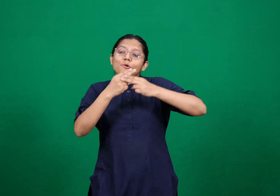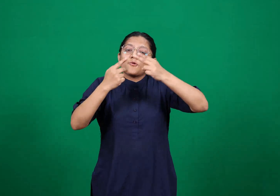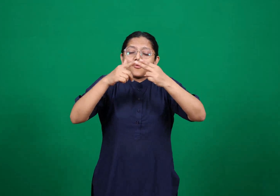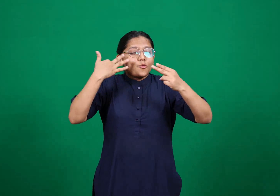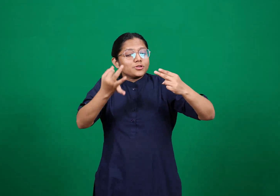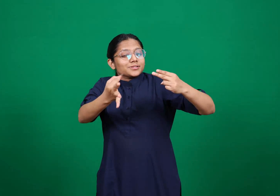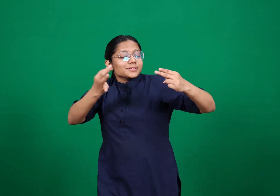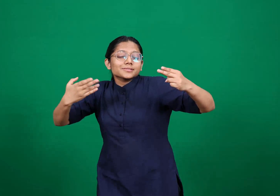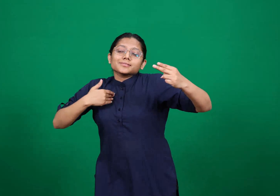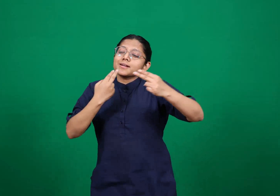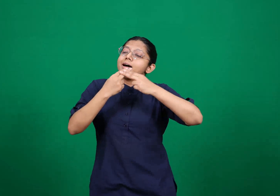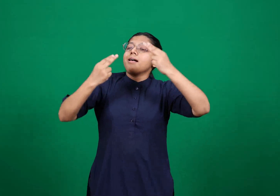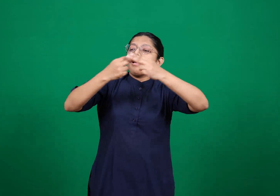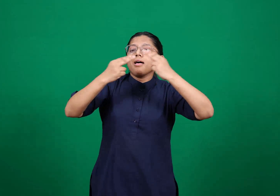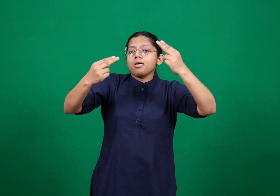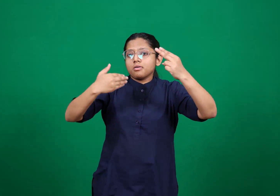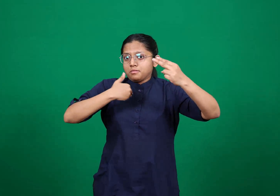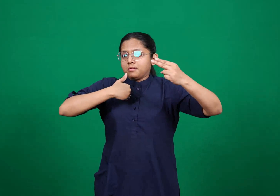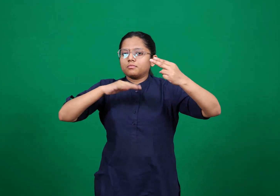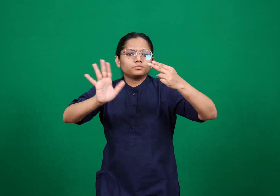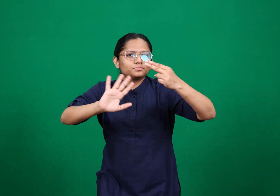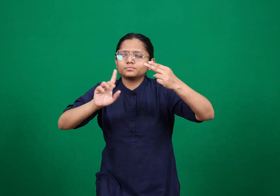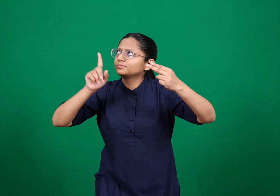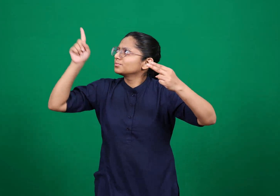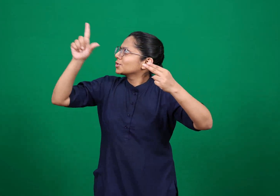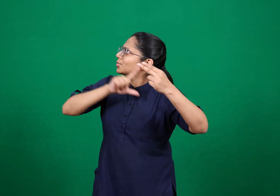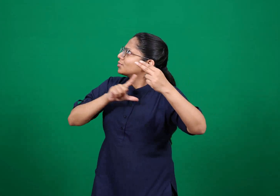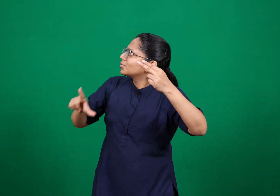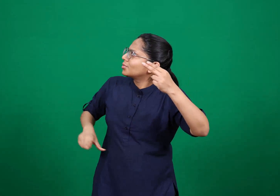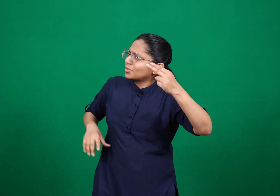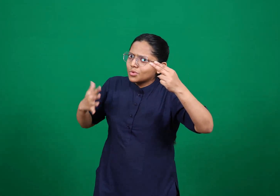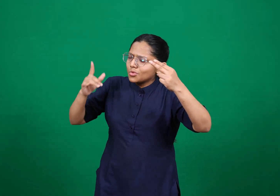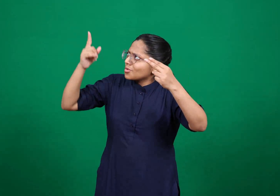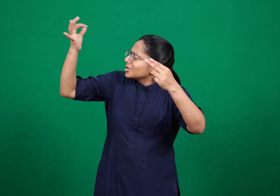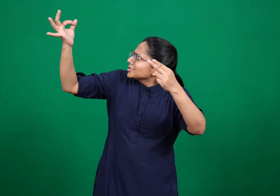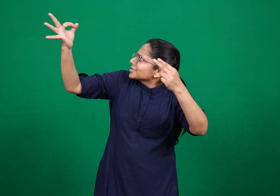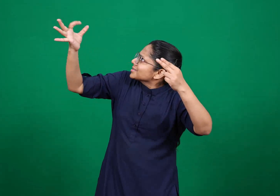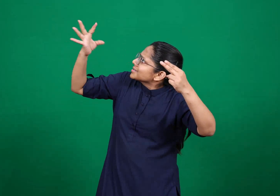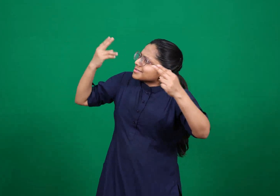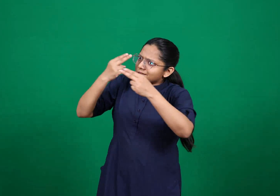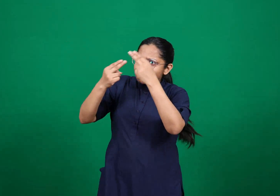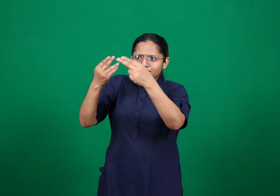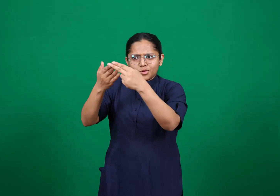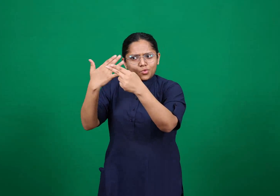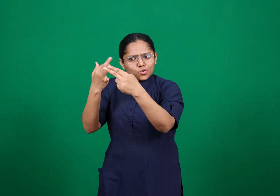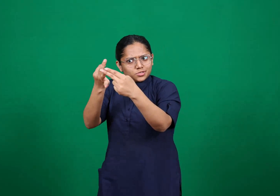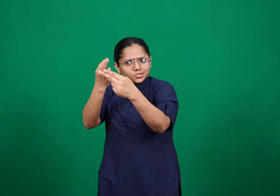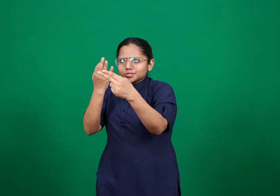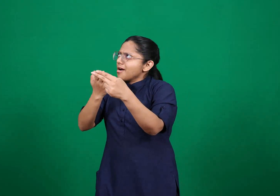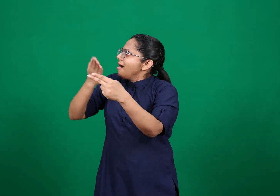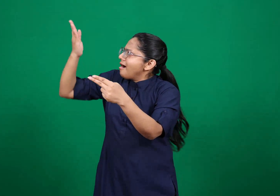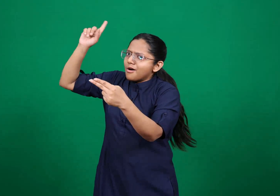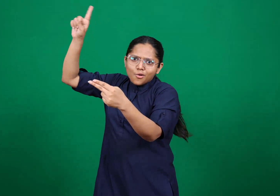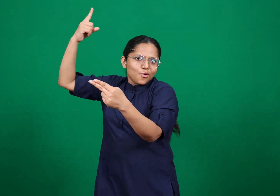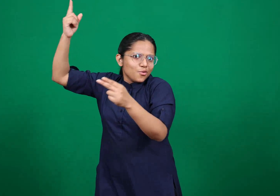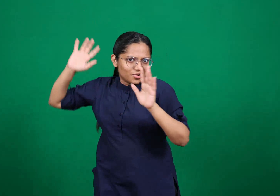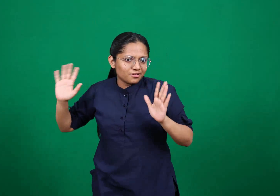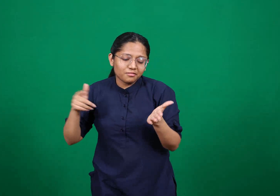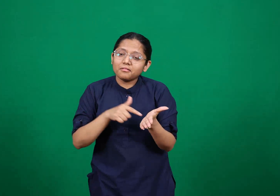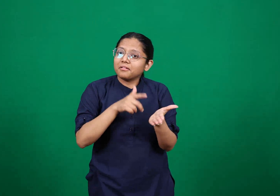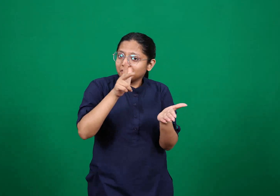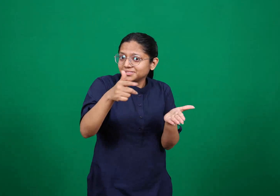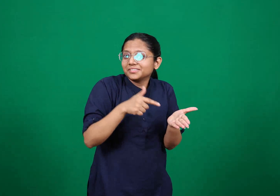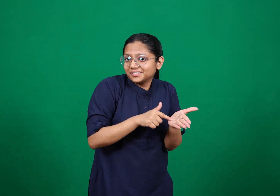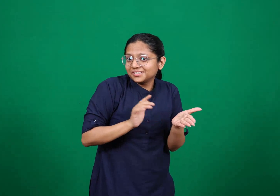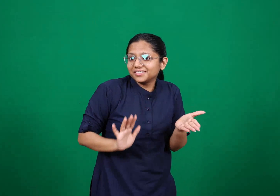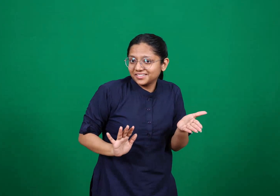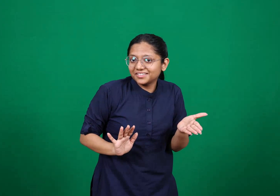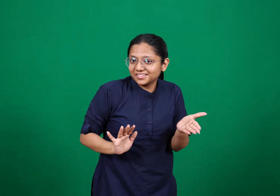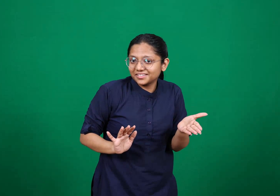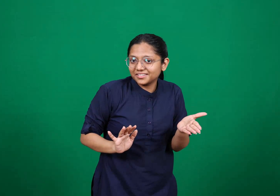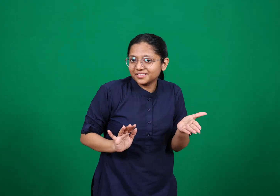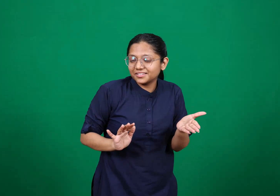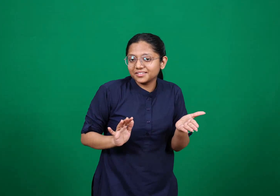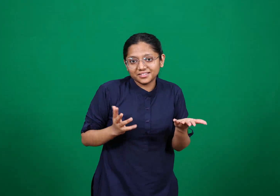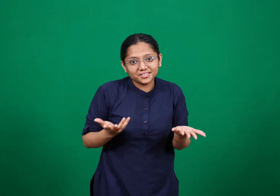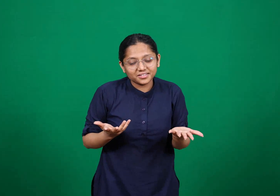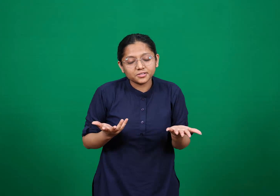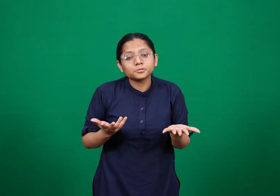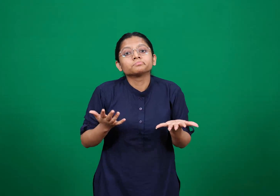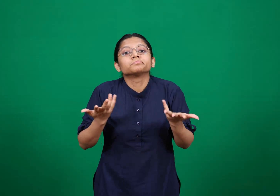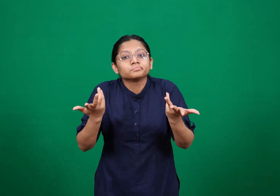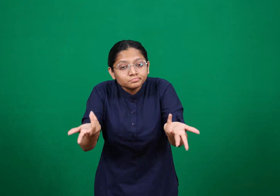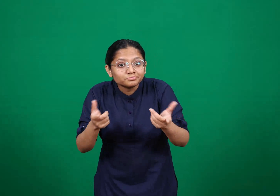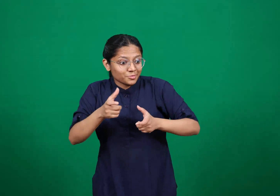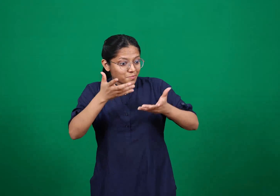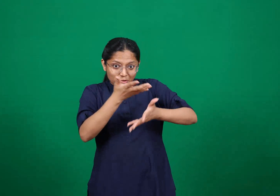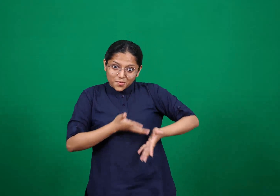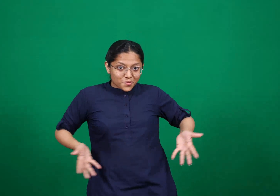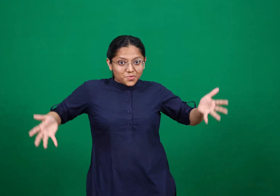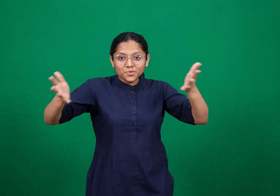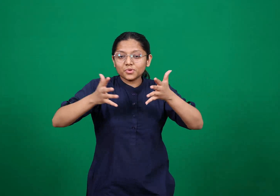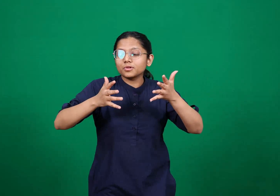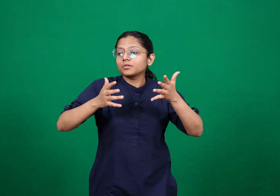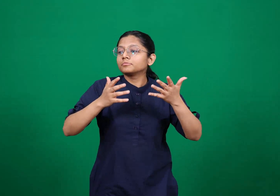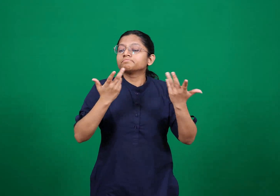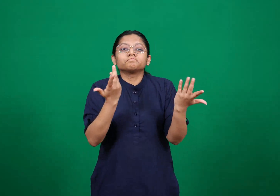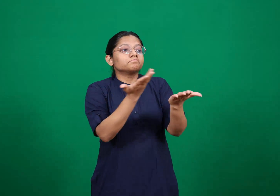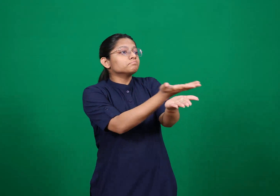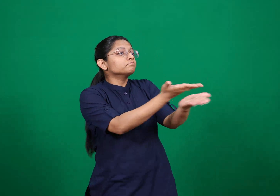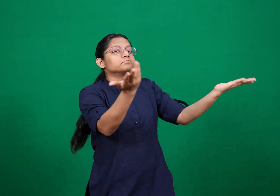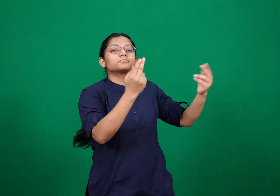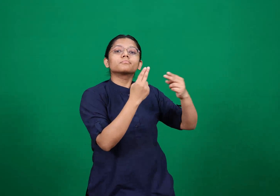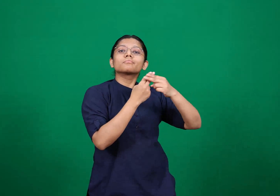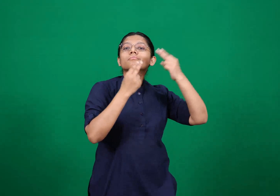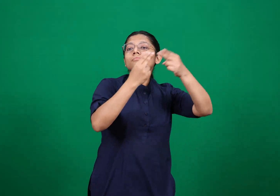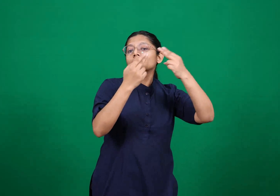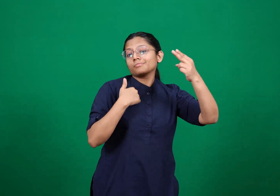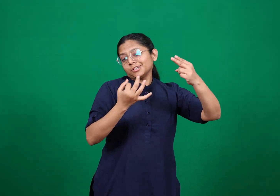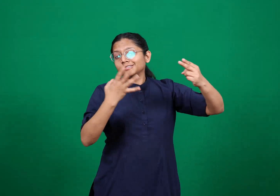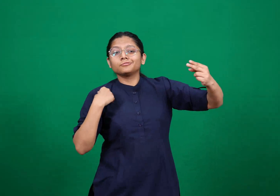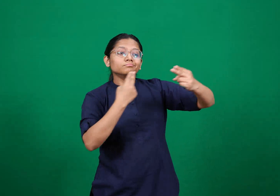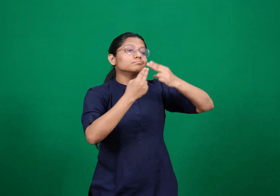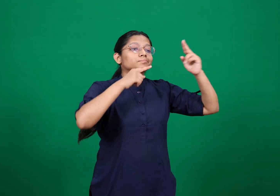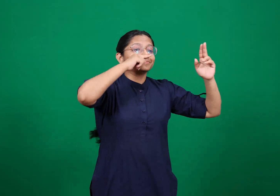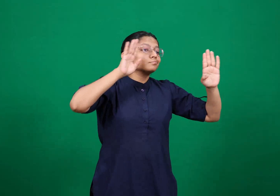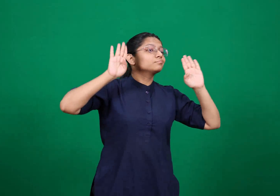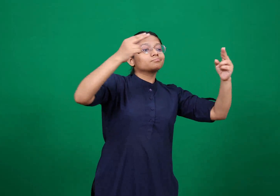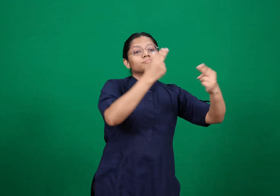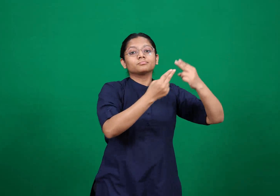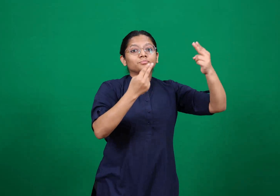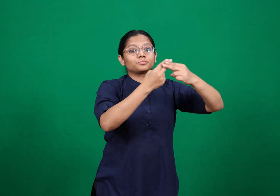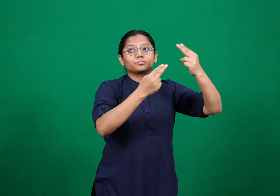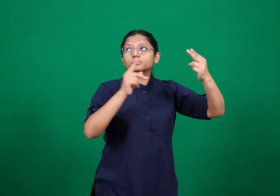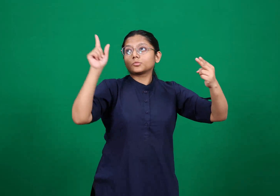Rather, "Let him who boasts boast in the Lord."